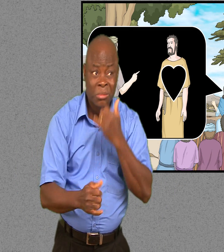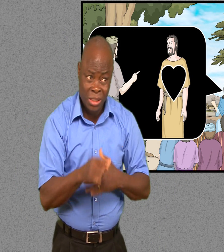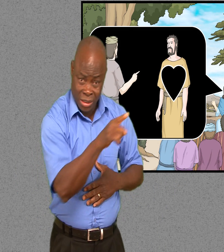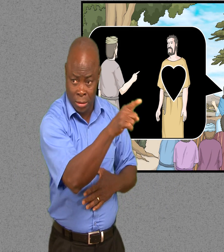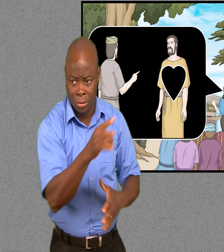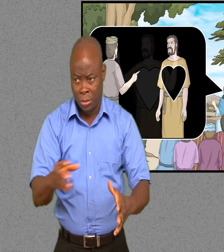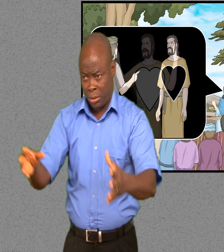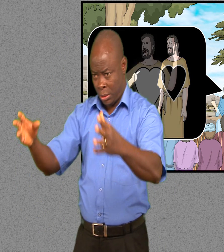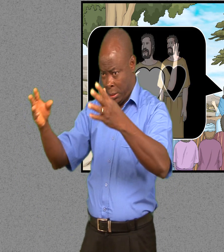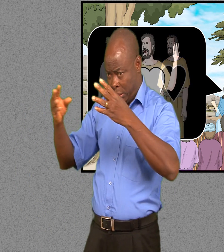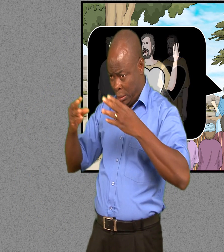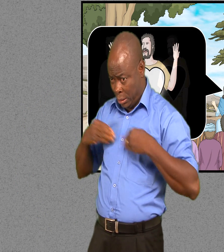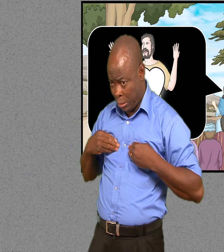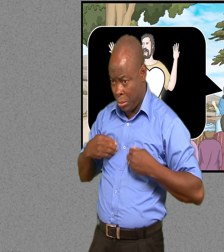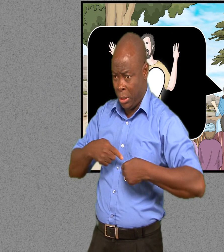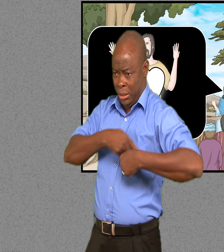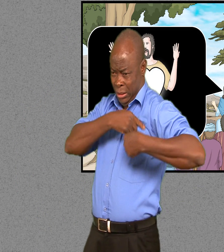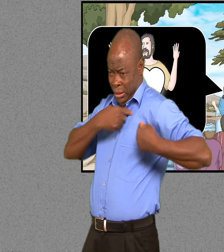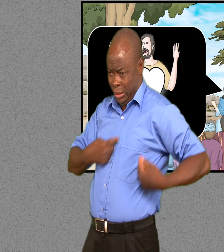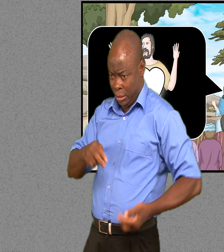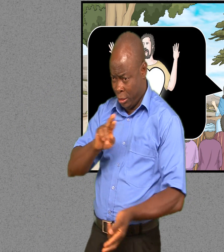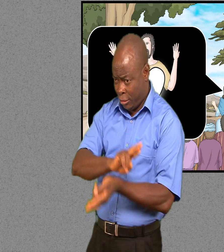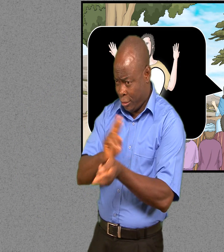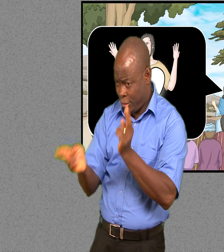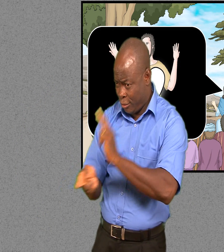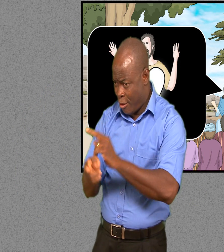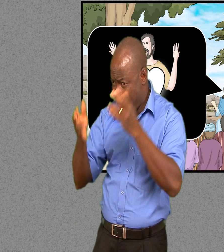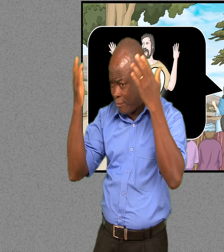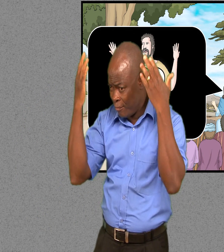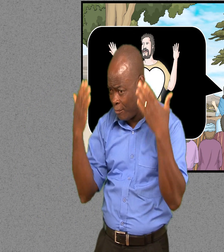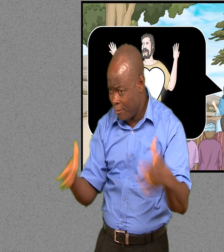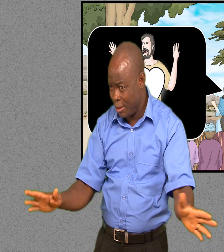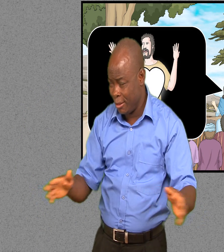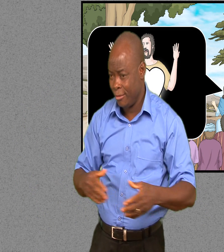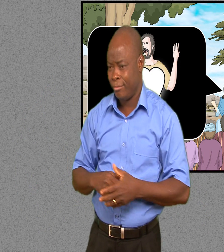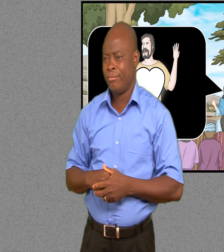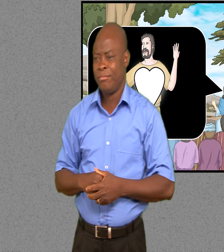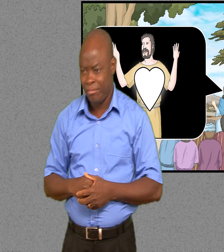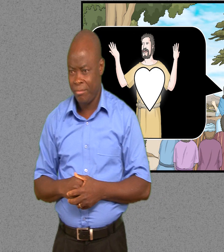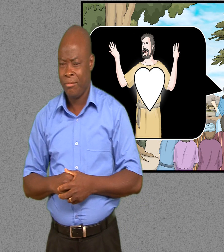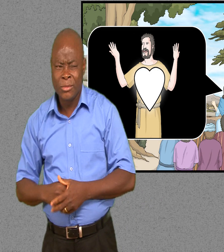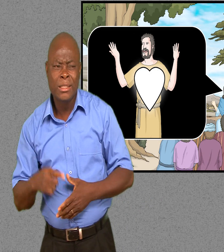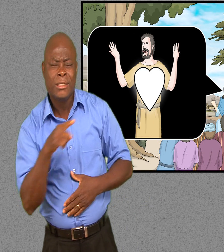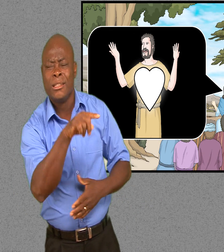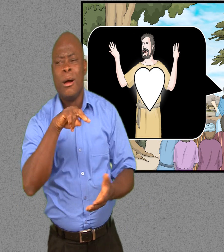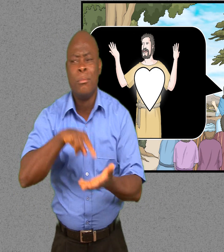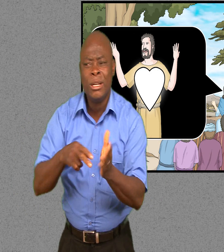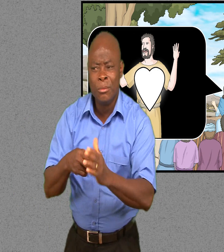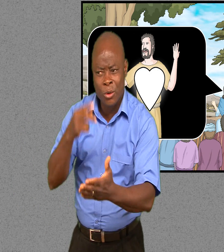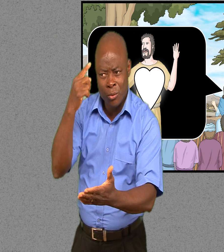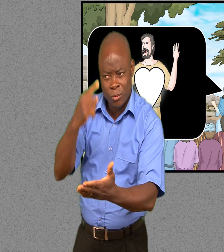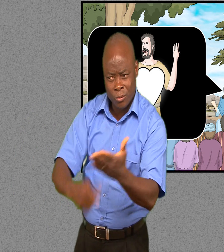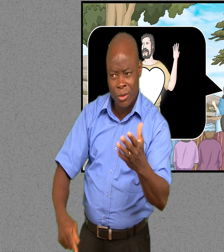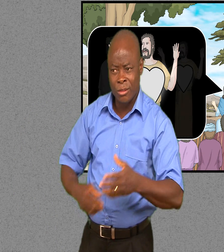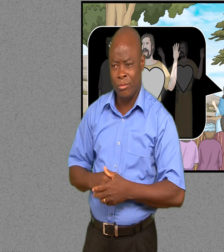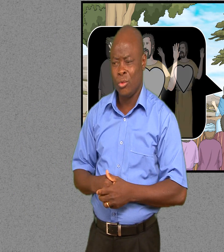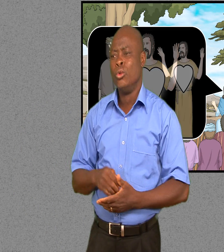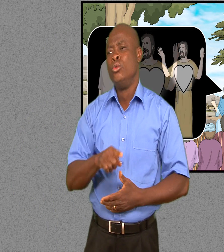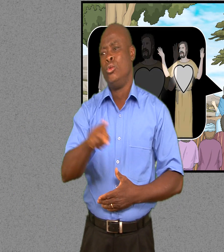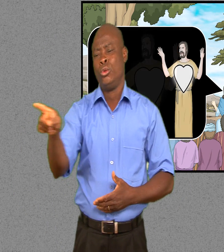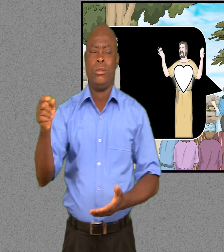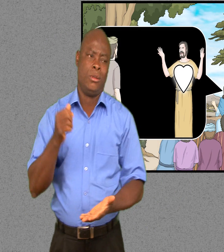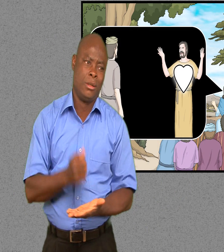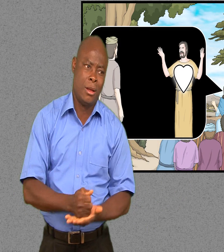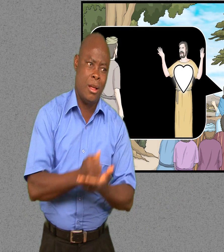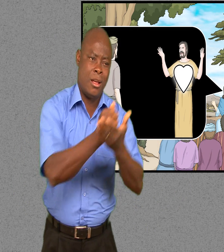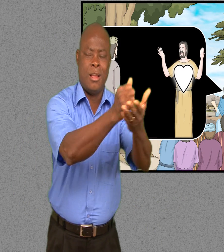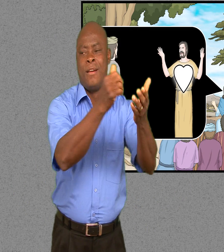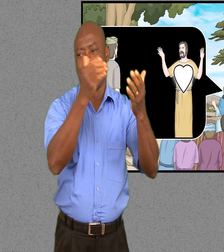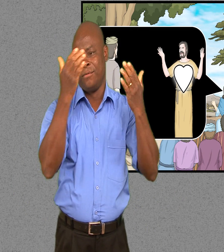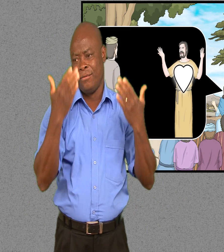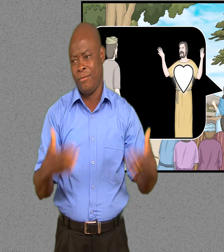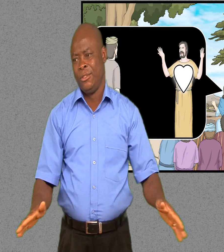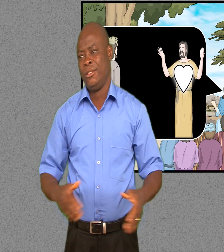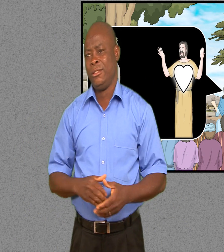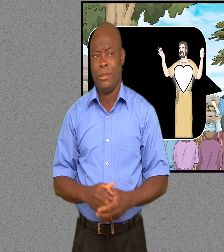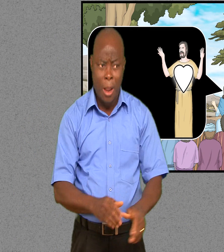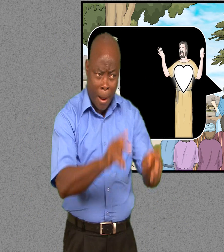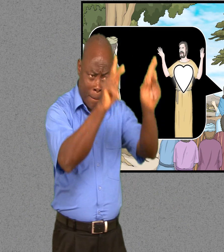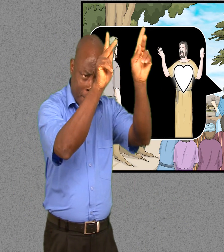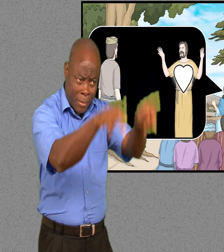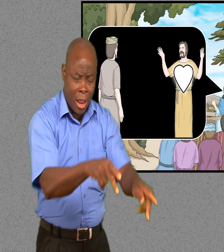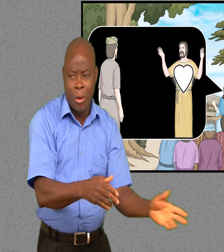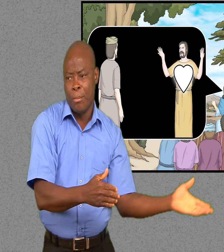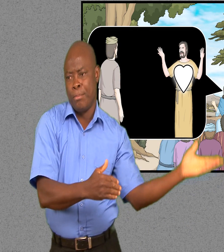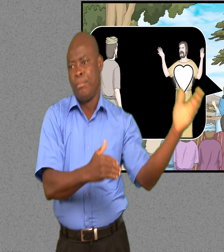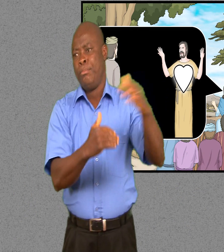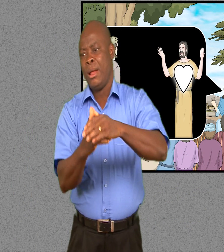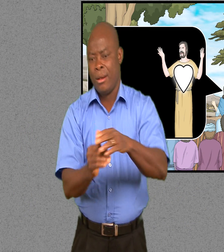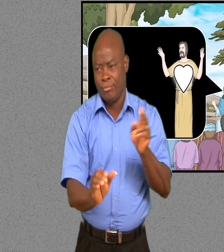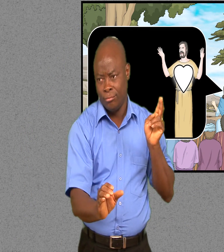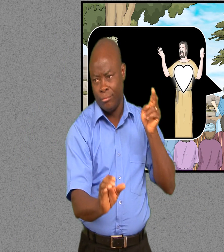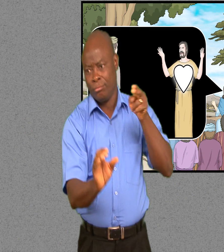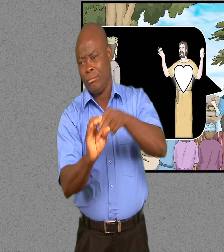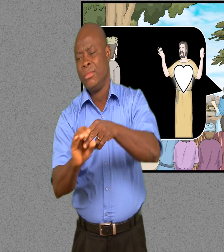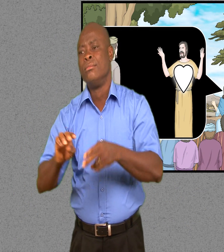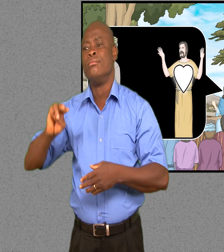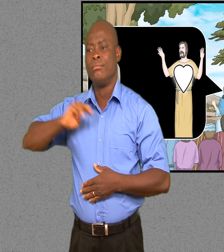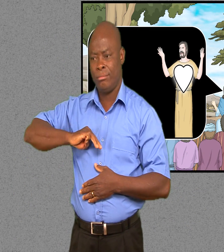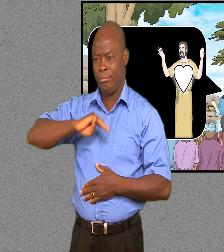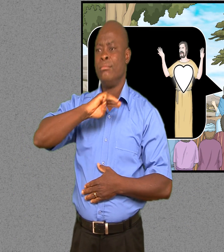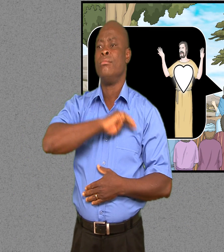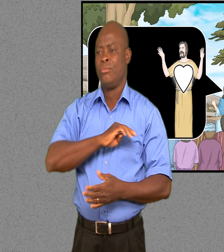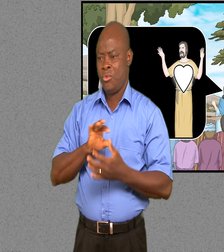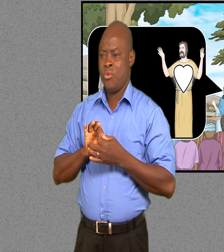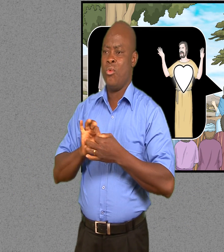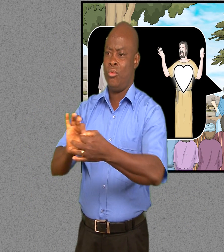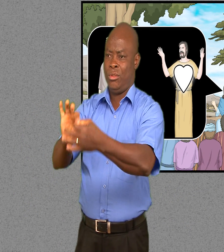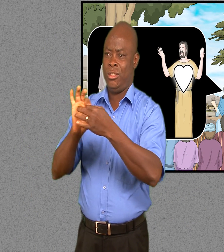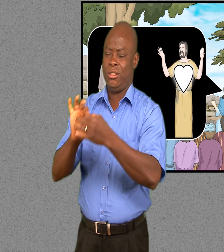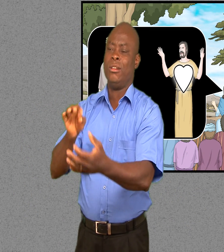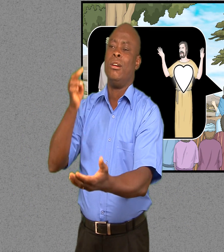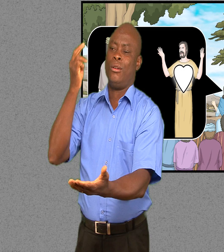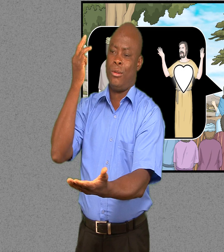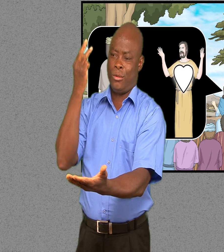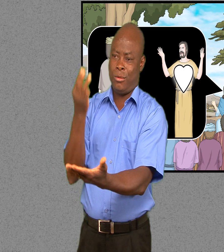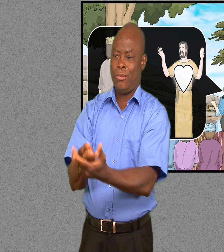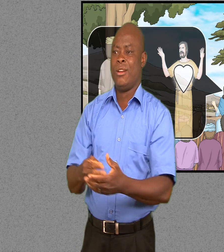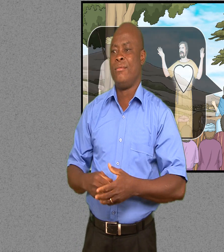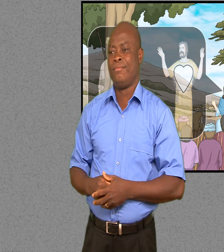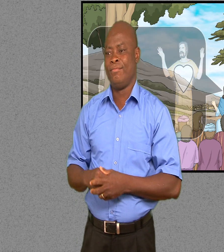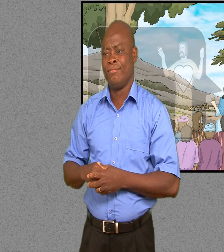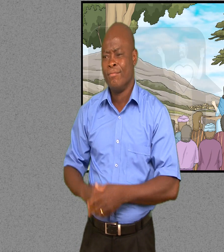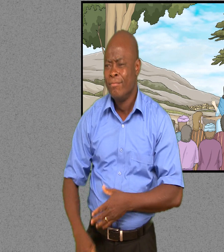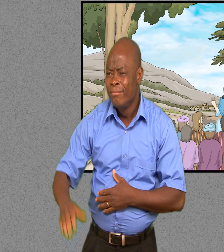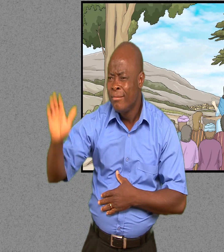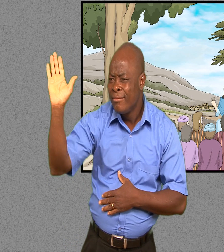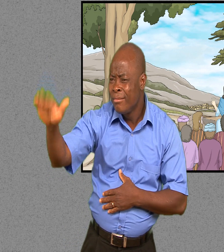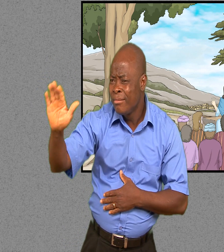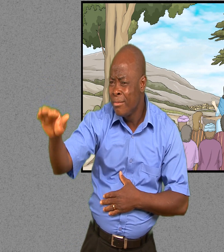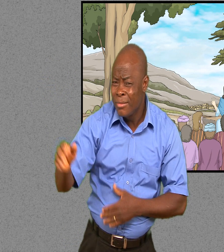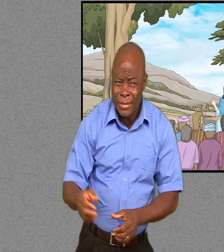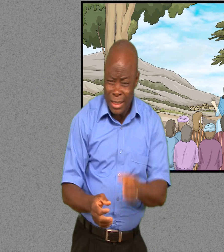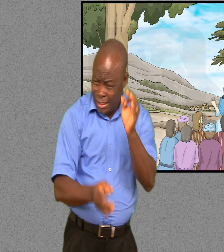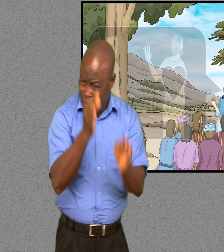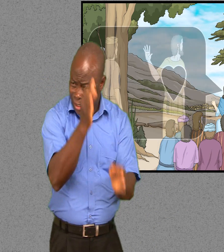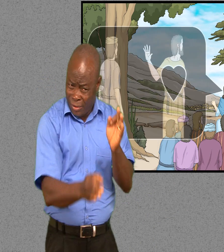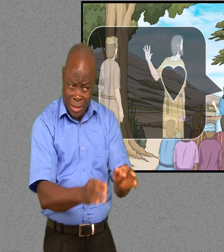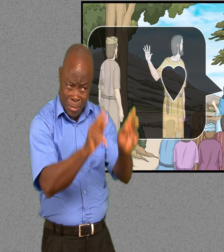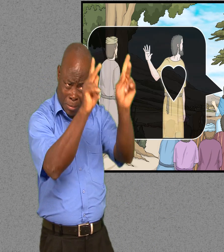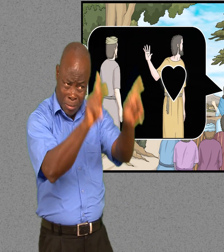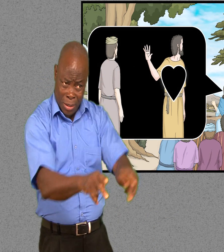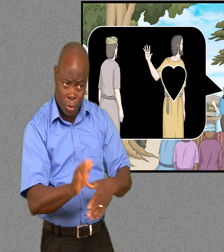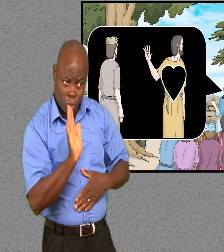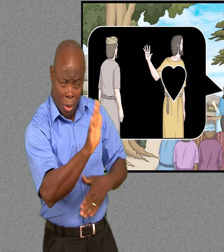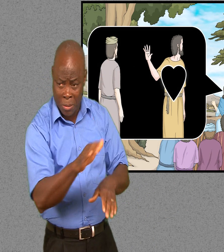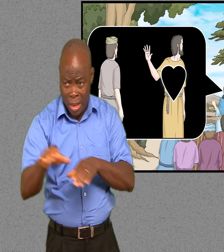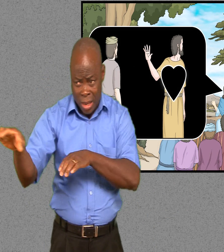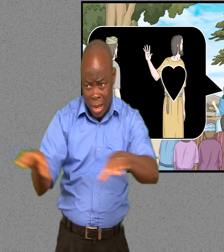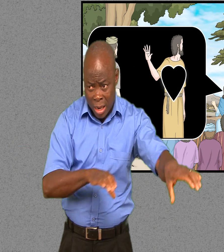If he listens to you, you have won your brother over.